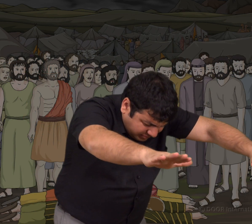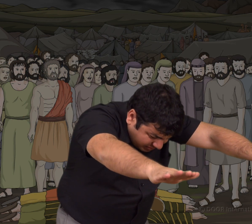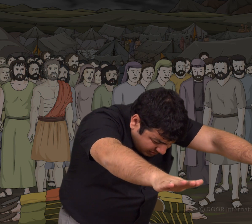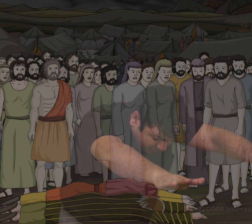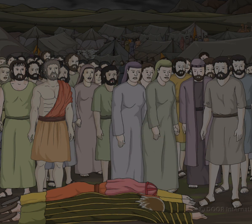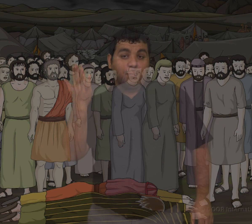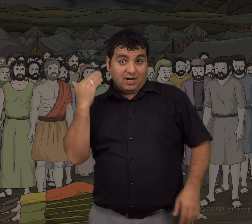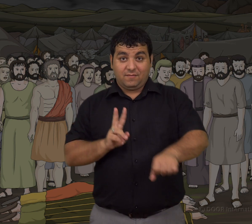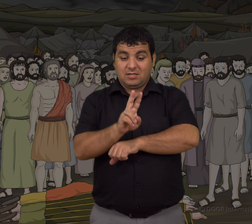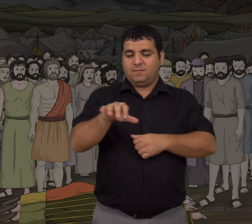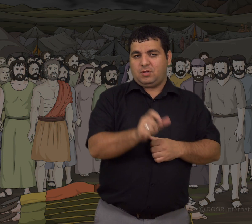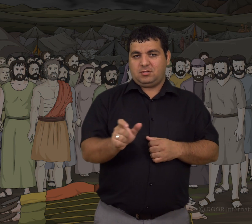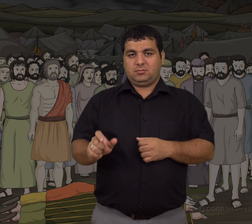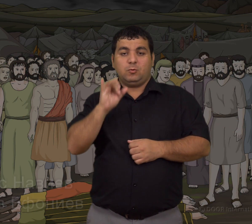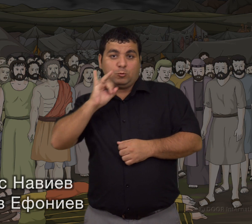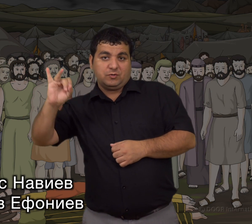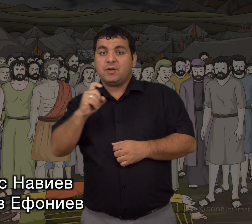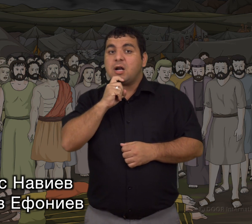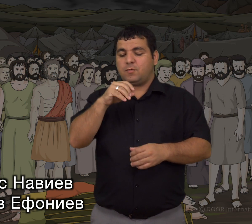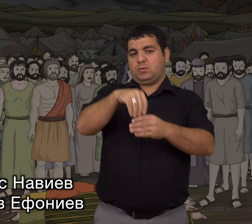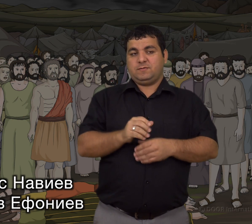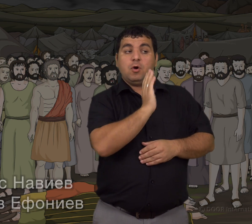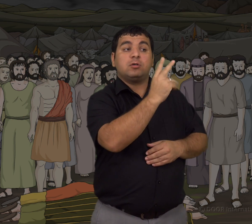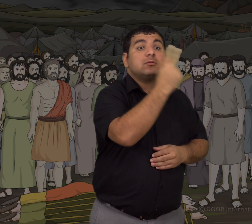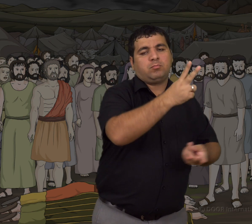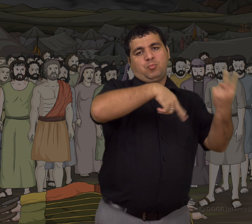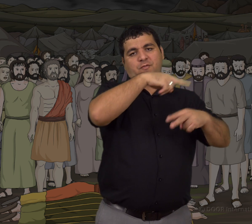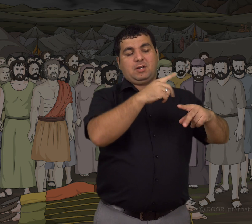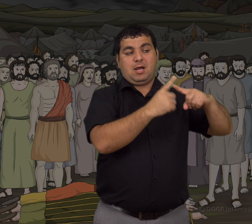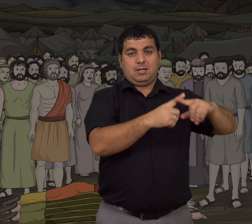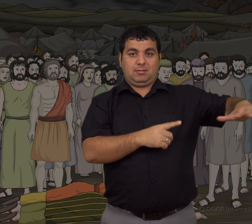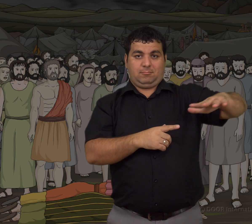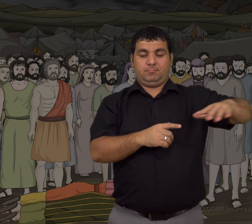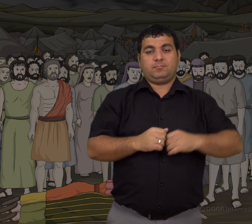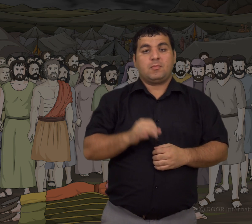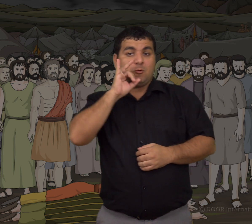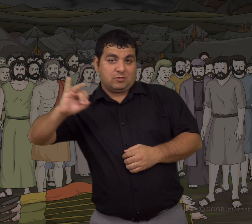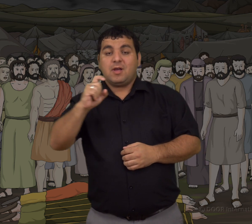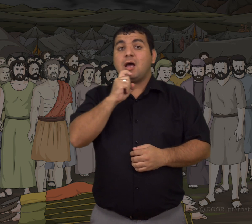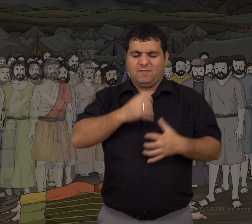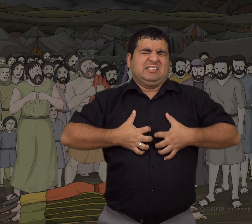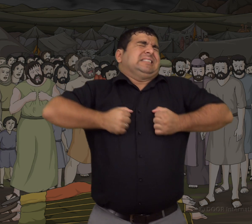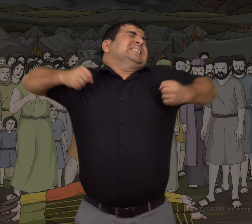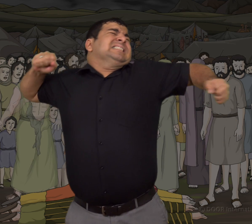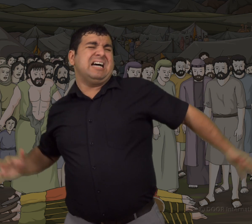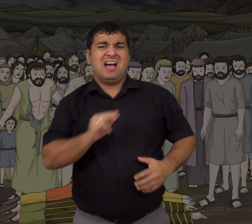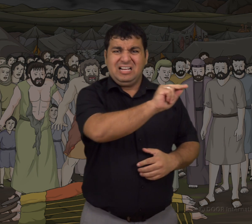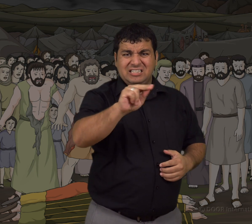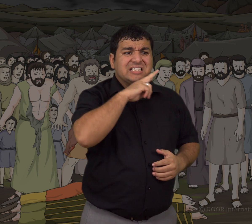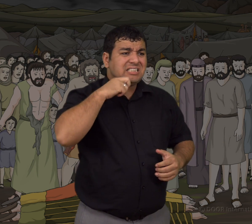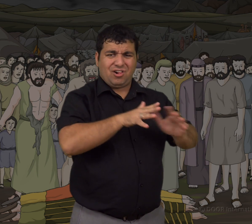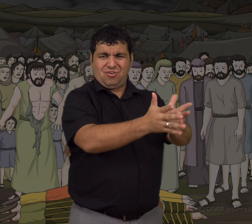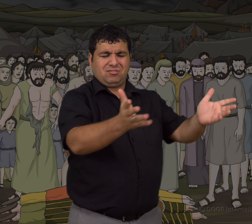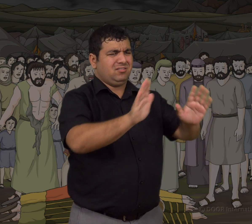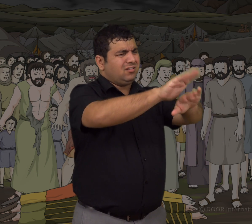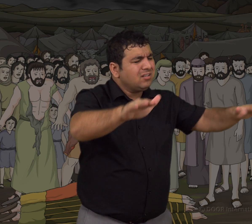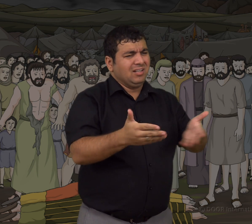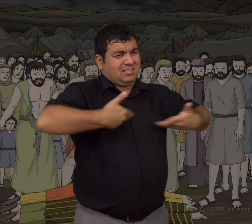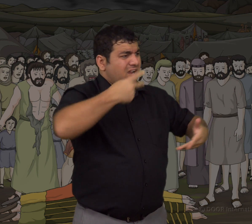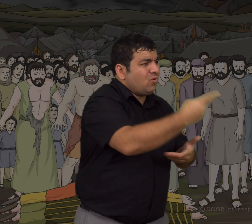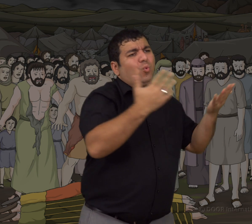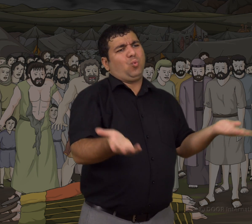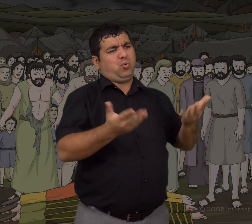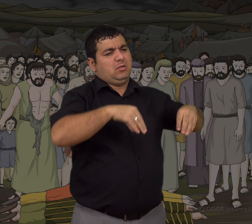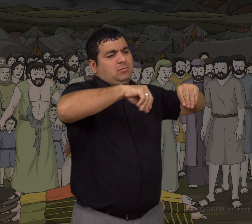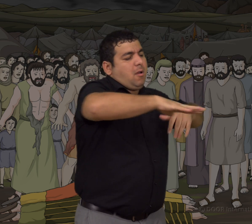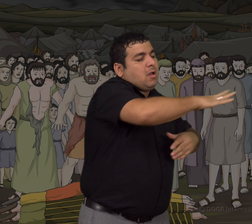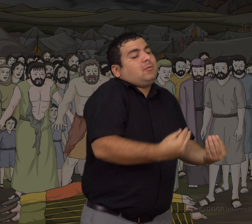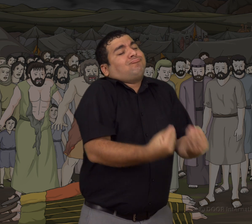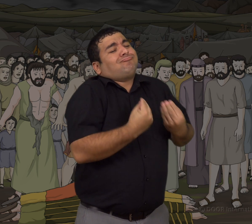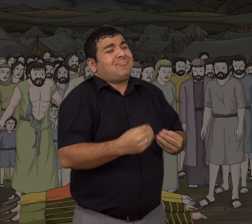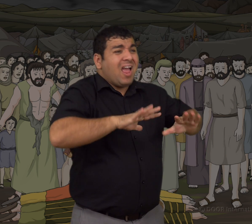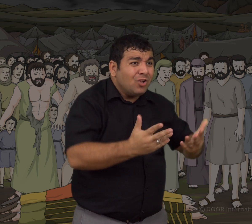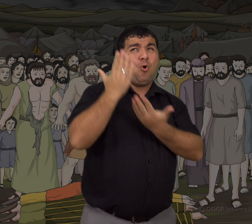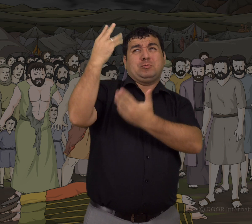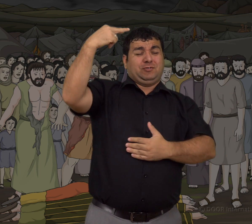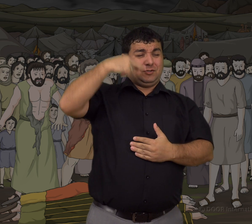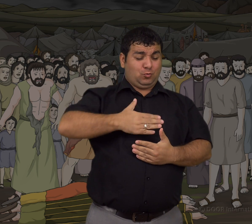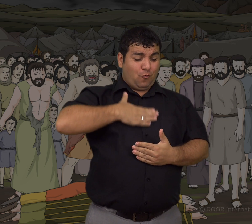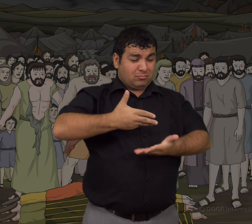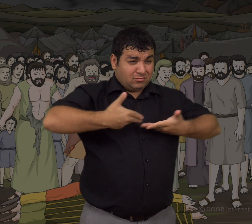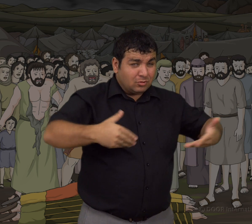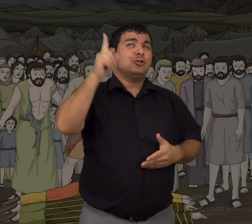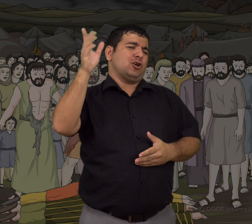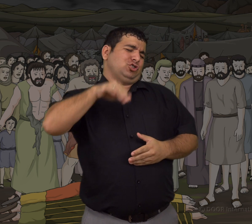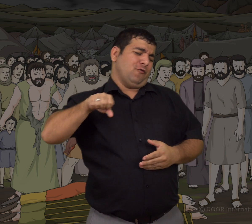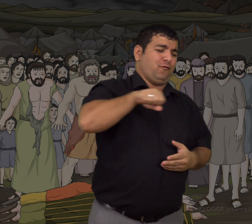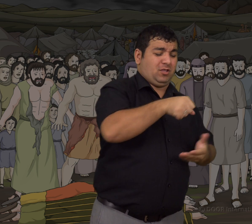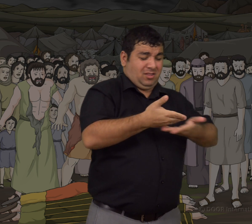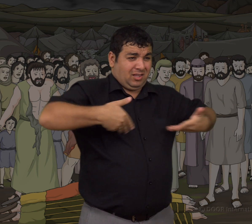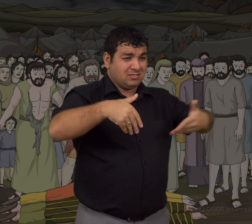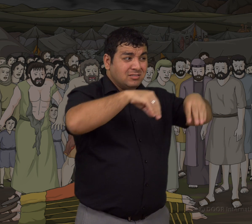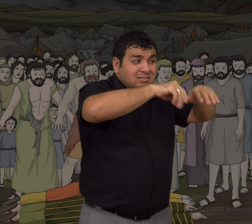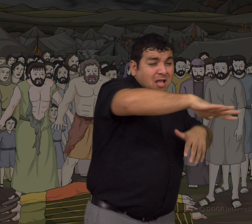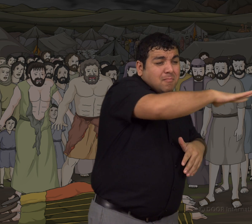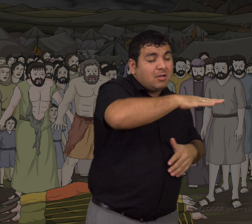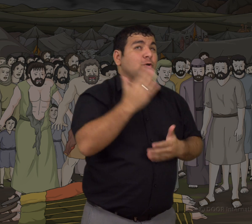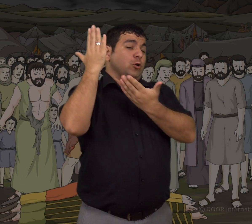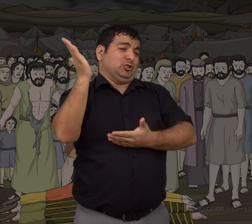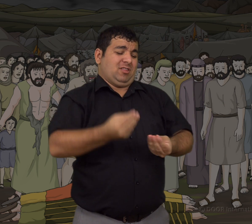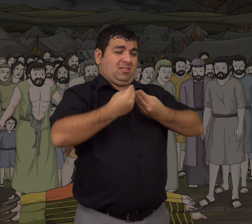Joshua son of Nun and Caleb son of Jephunneh, who were among those who had spied out the land, tore their clothes and said to the whole congregation of Israel, “The land we passed through and explored is an exceedingly good land.